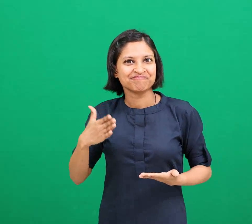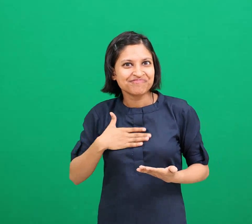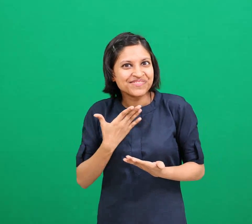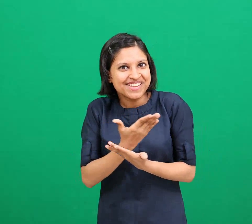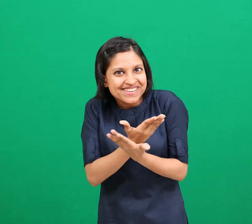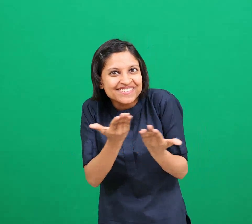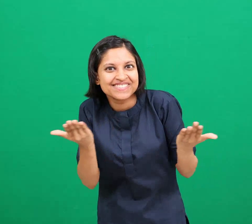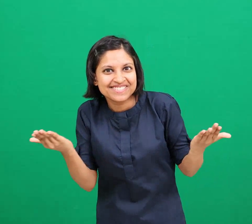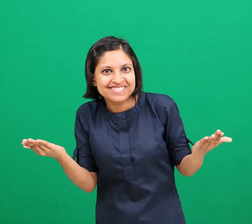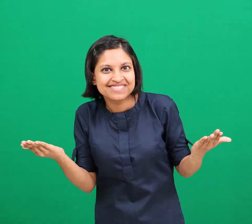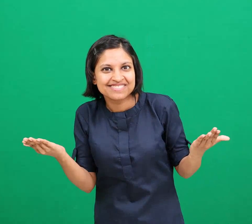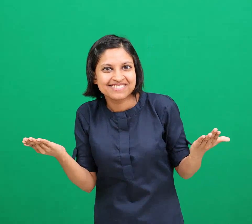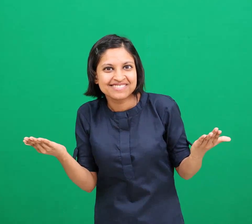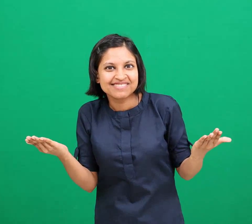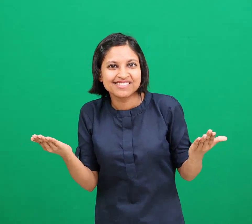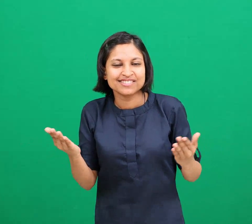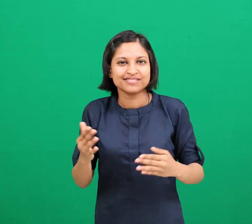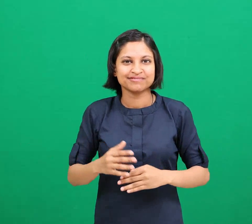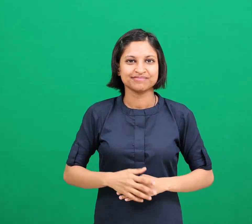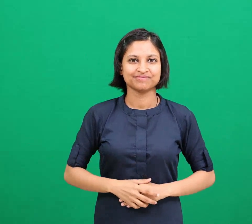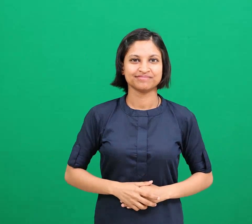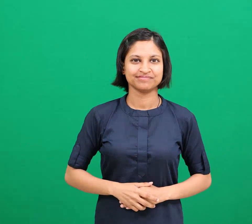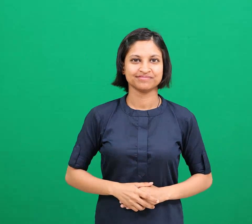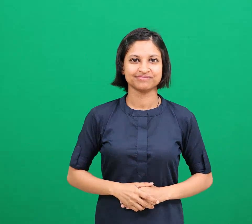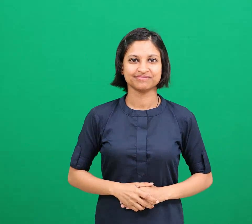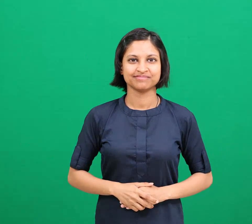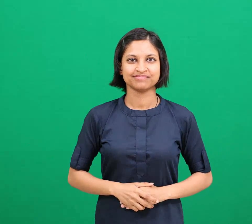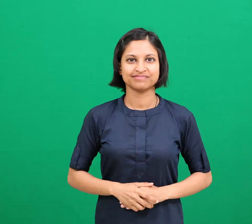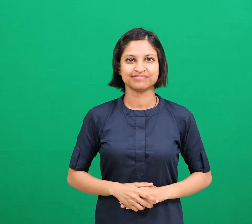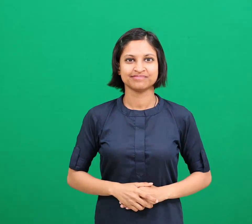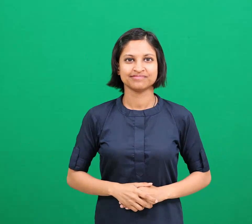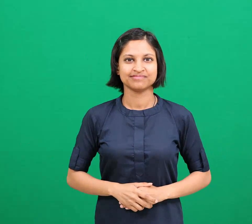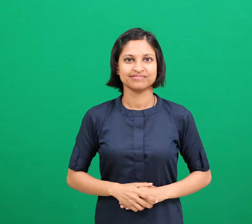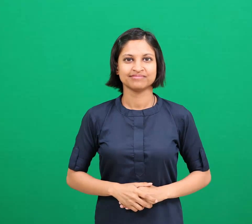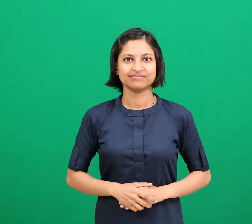Amen.